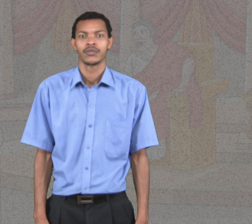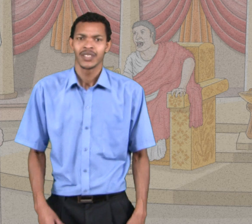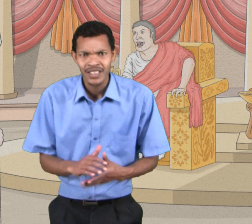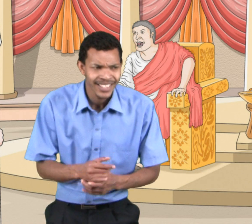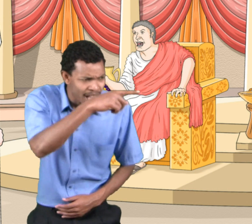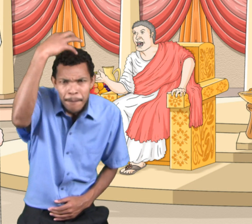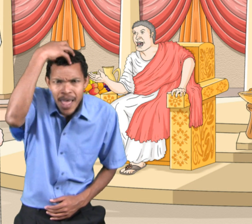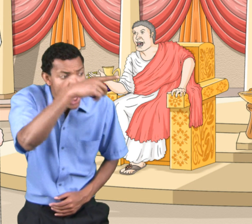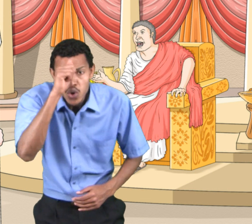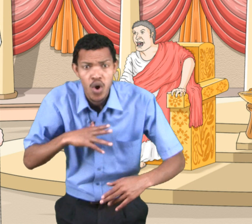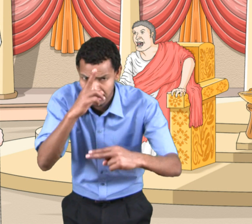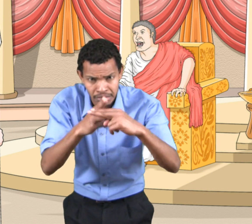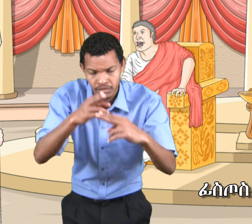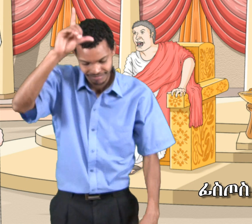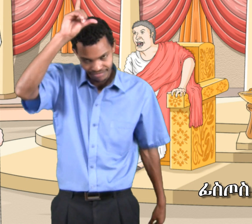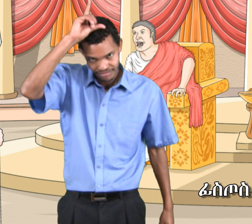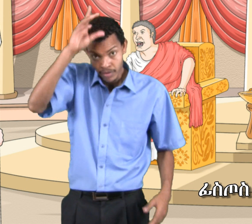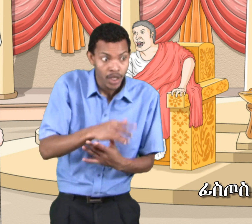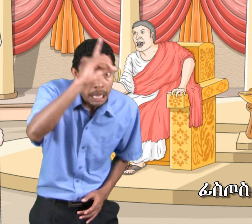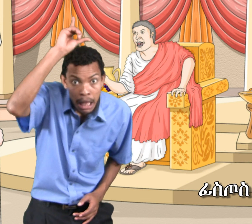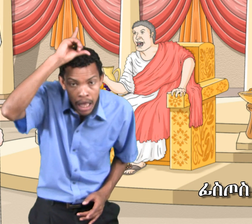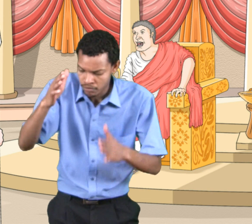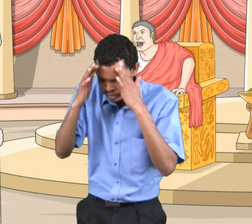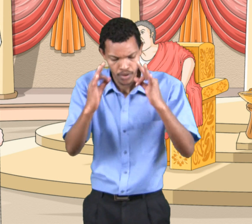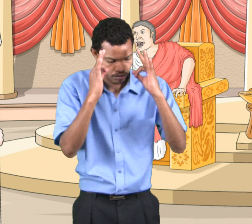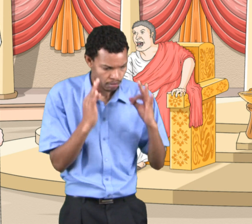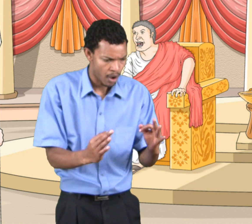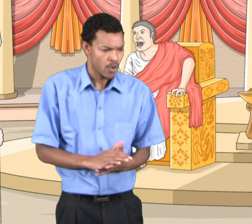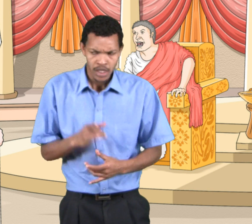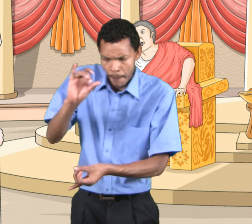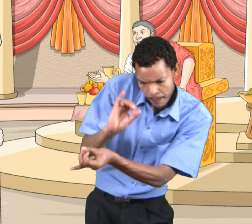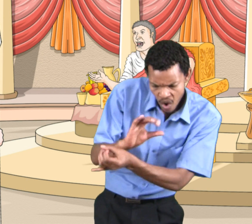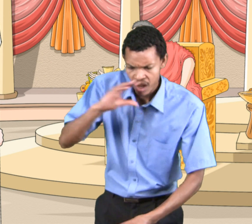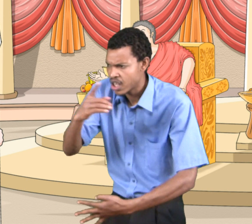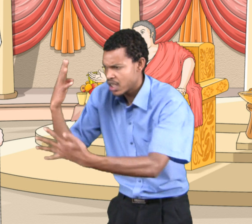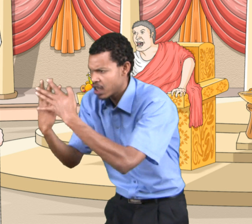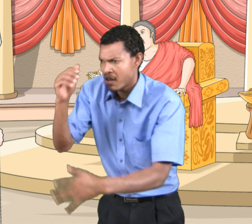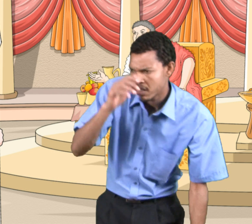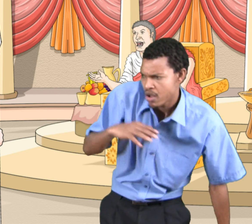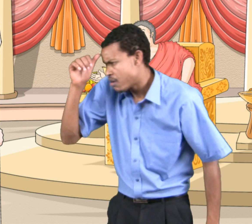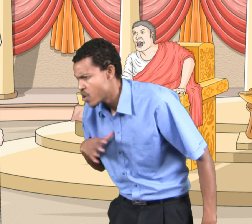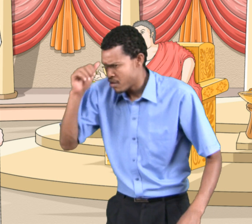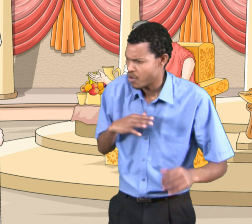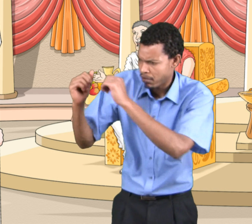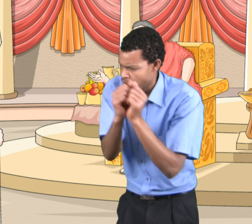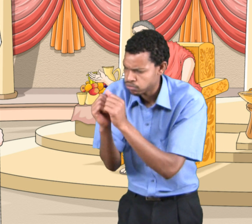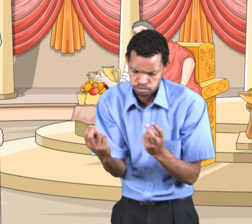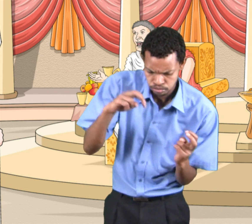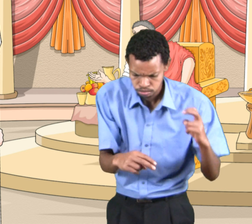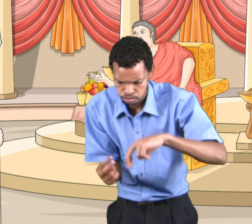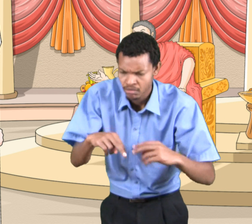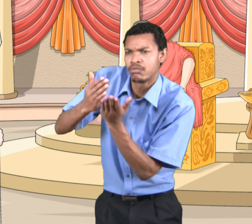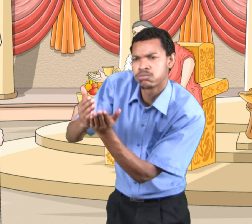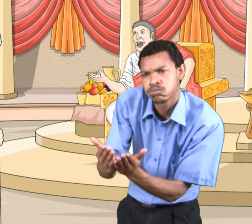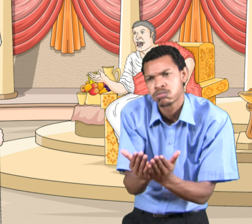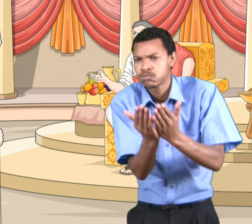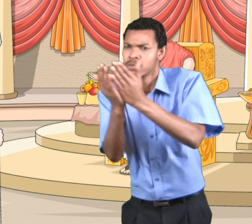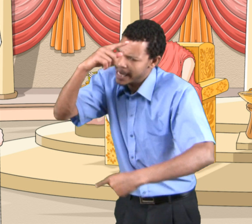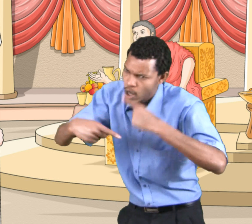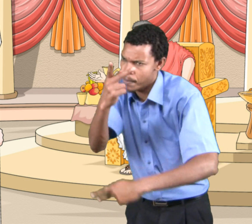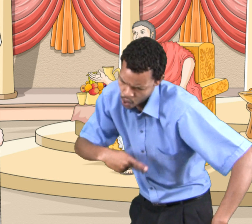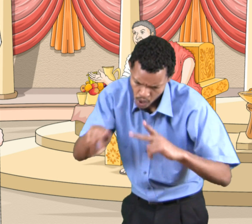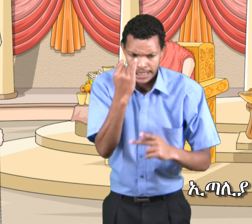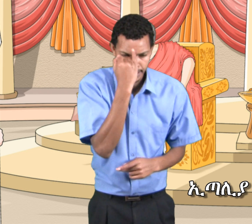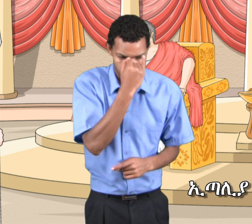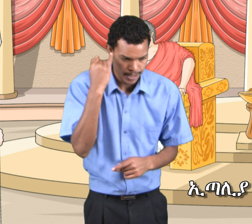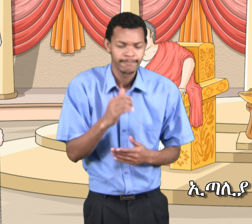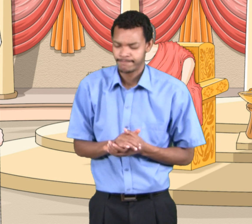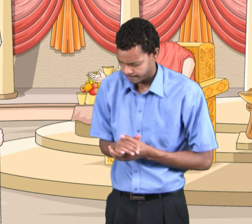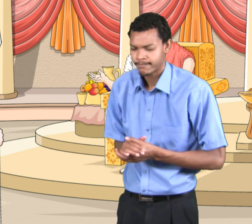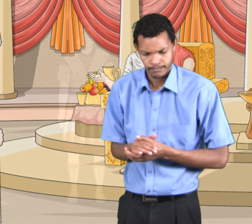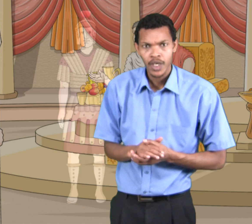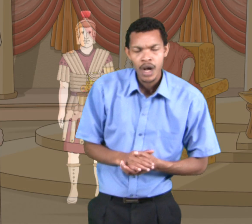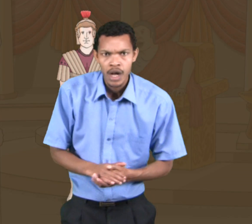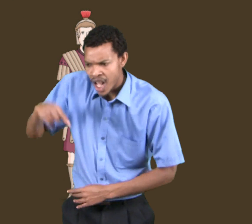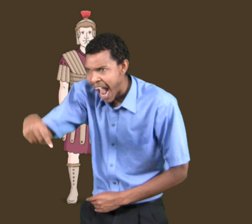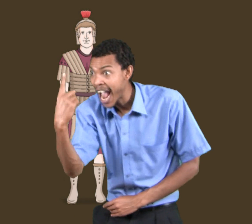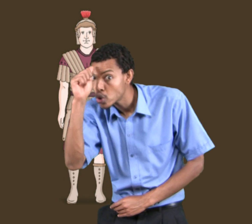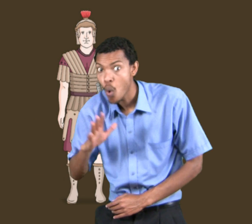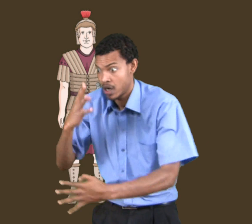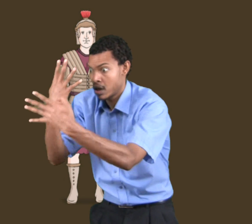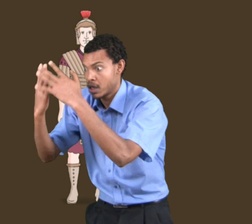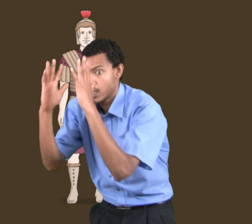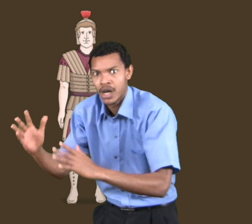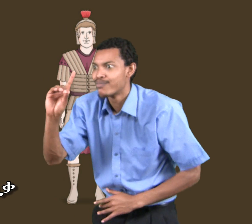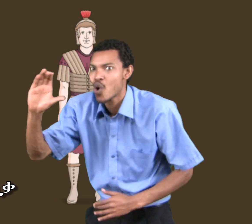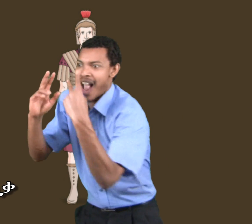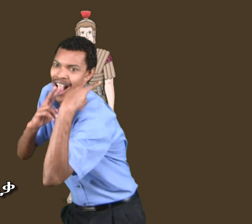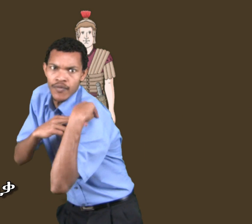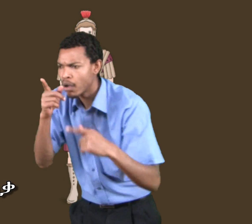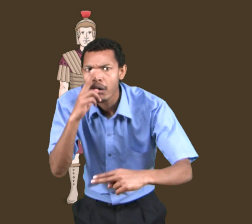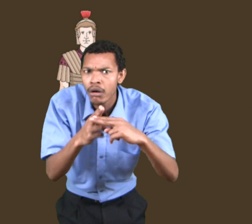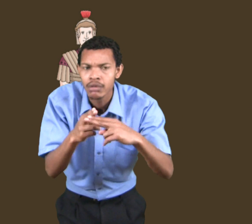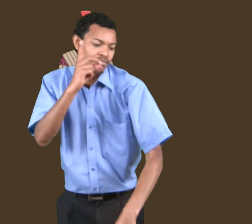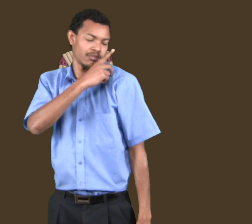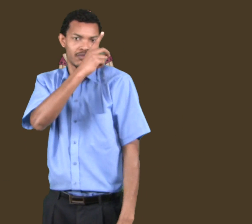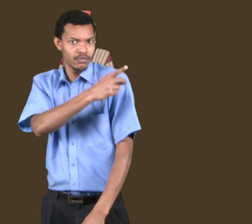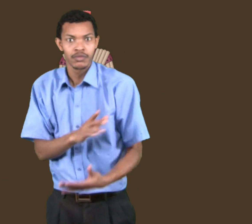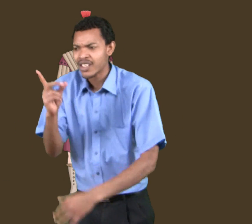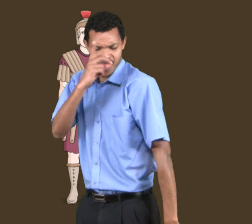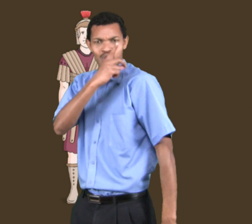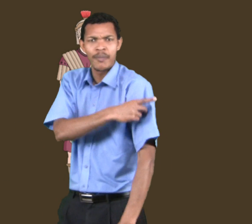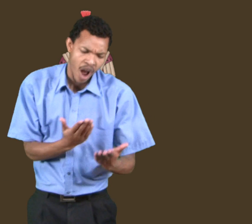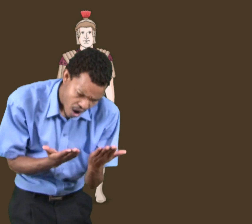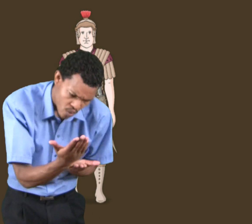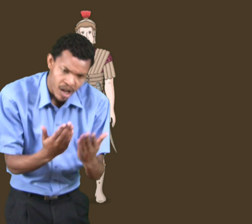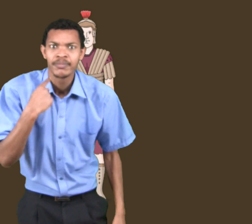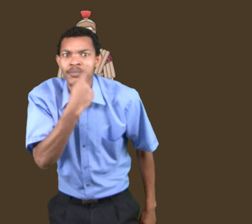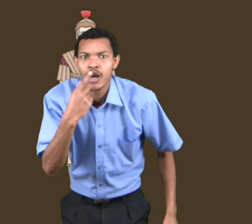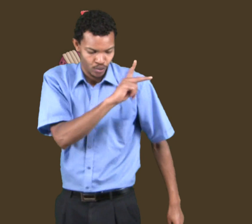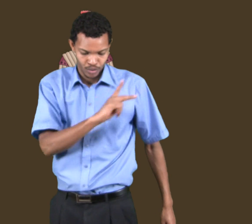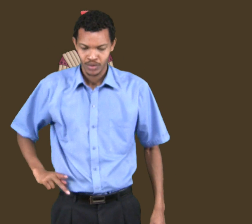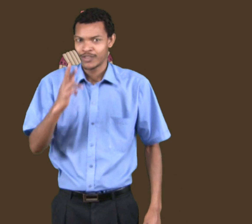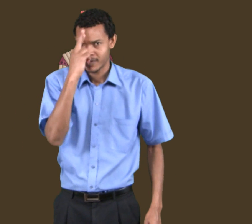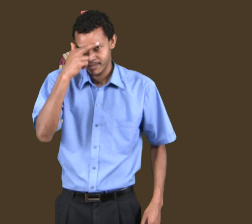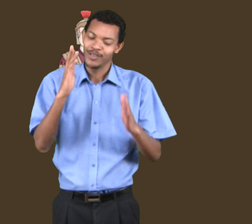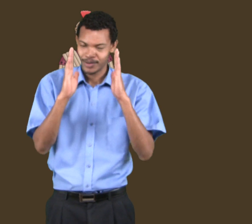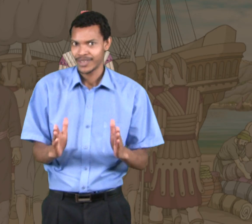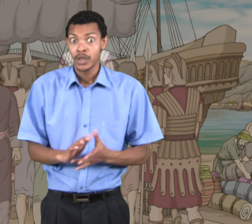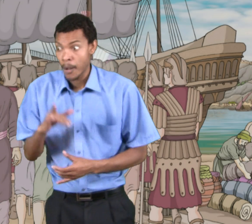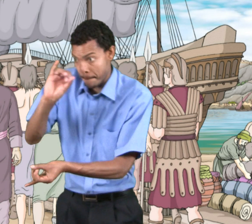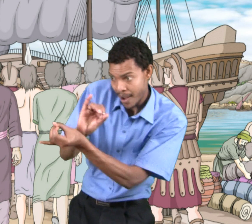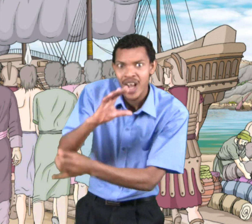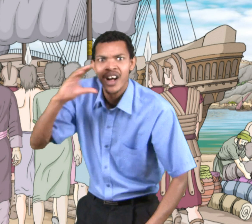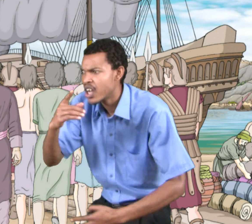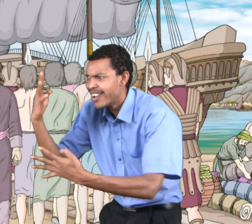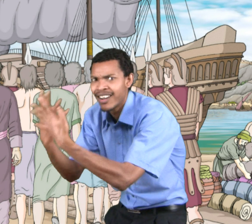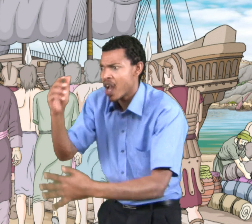When it was decided that we would sail for Italy, Paul and some other prisoners were handed over to a centurion named Julius, who belonged to the Imperial Regiment.